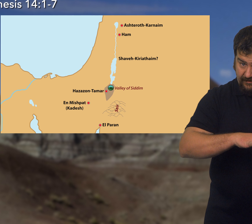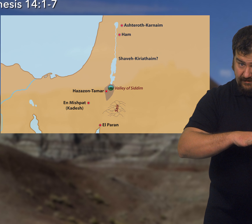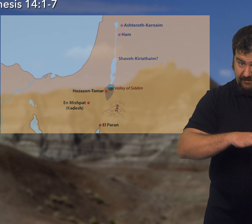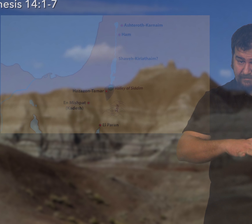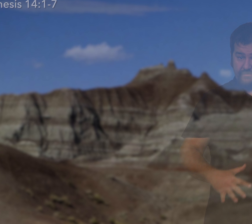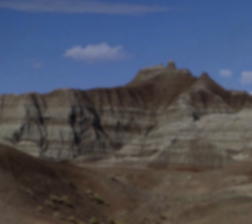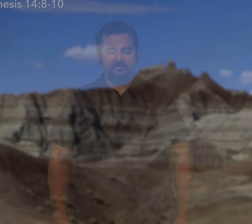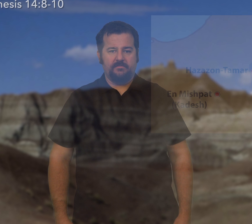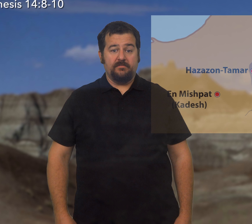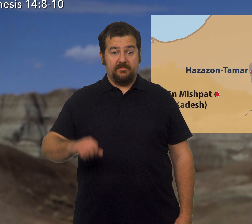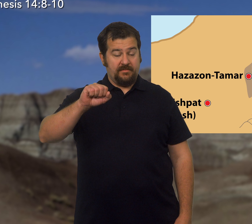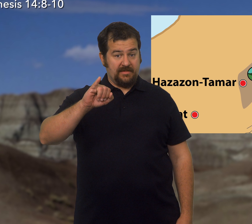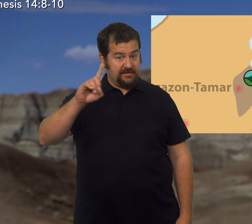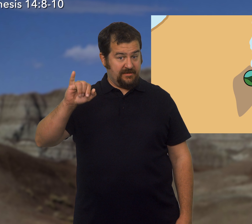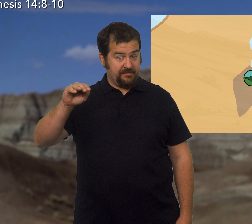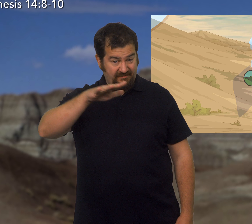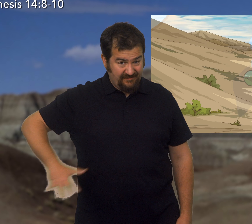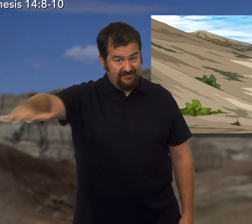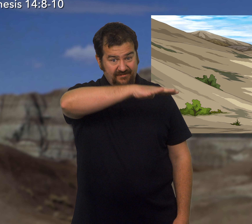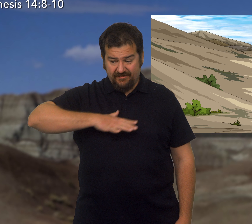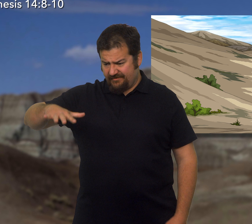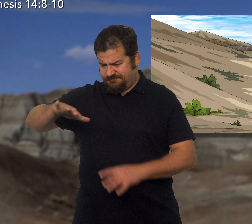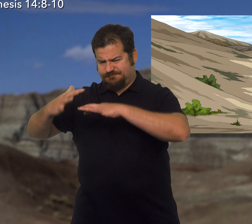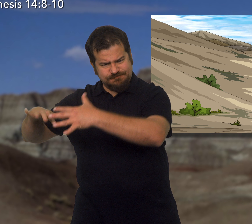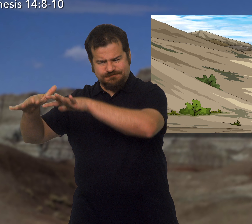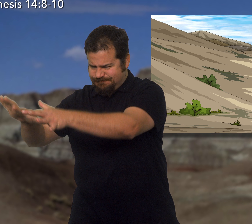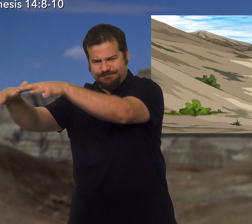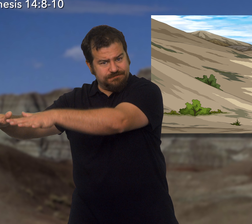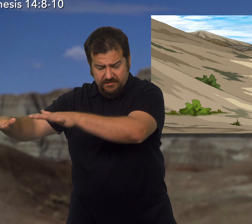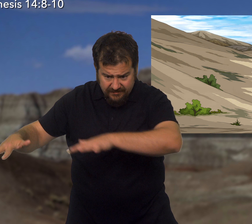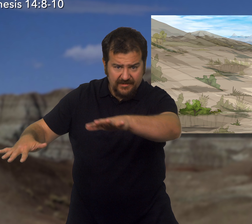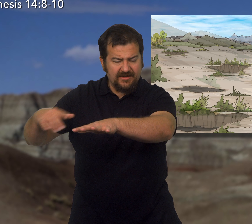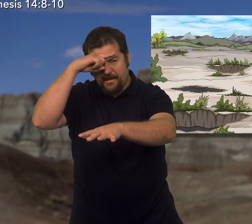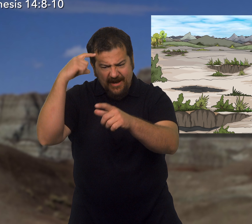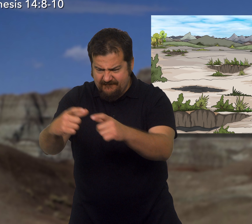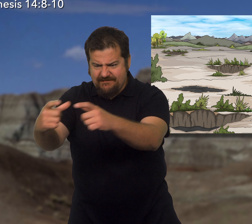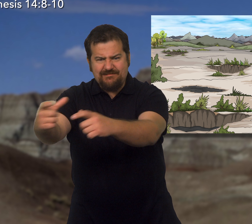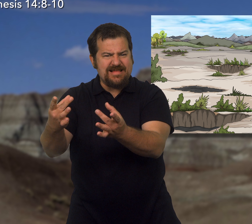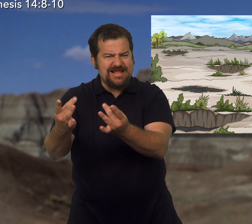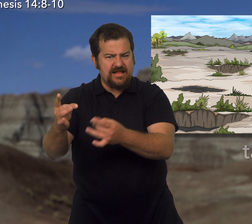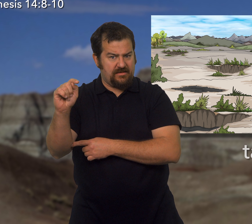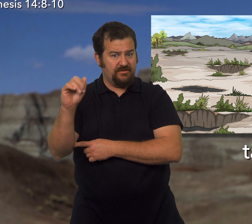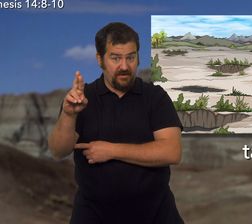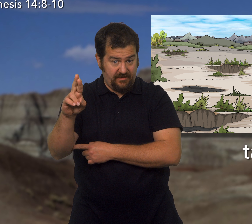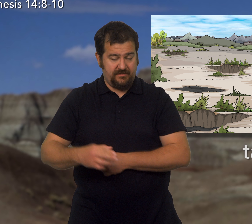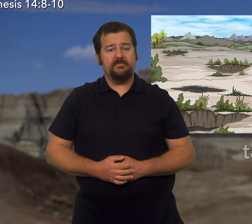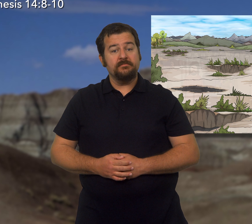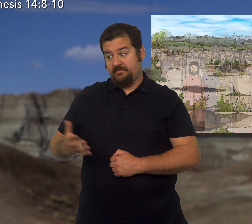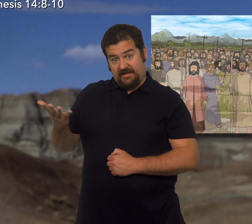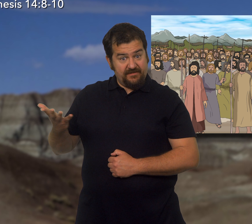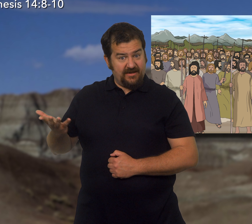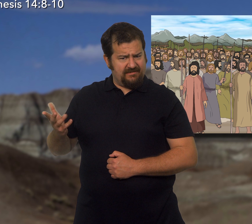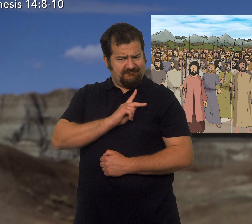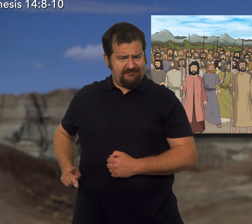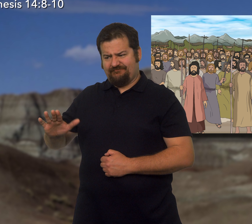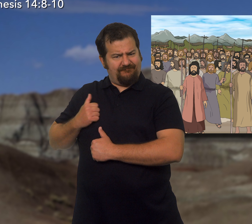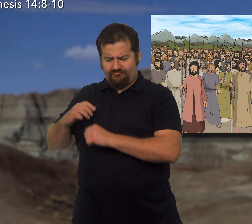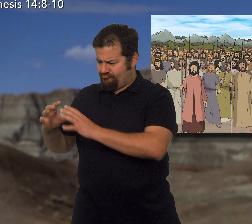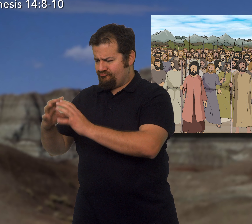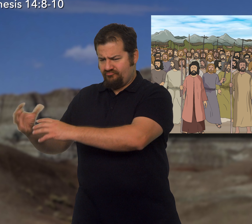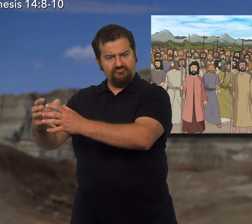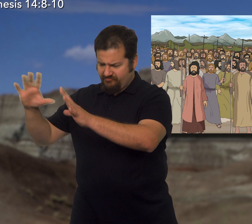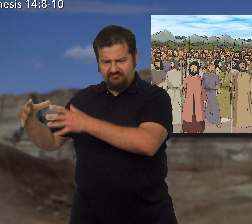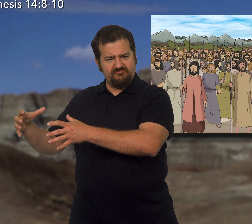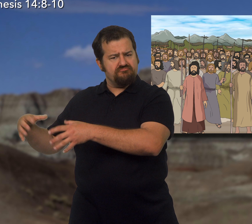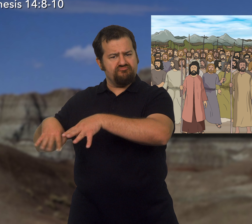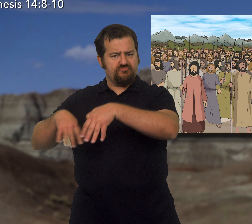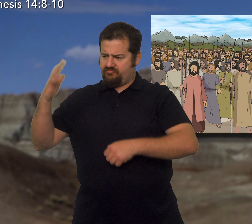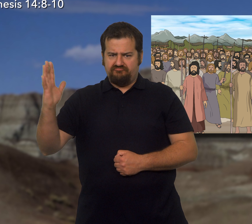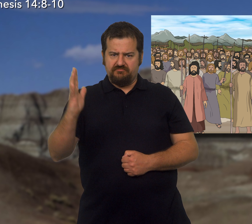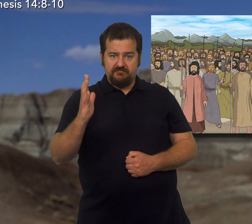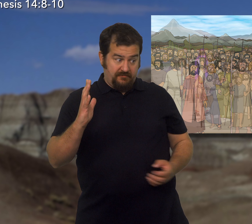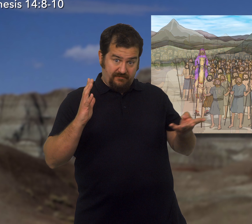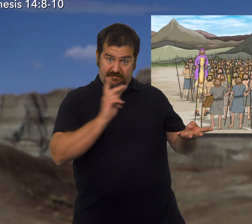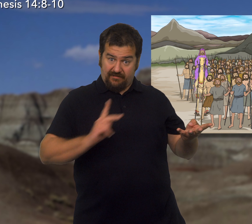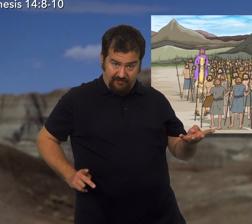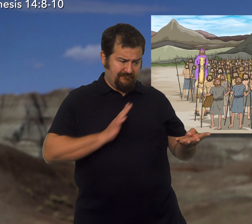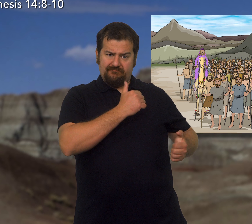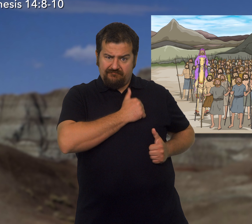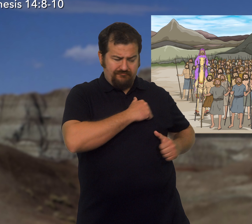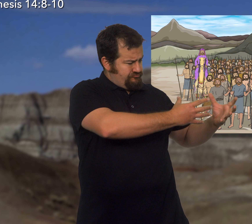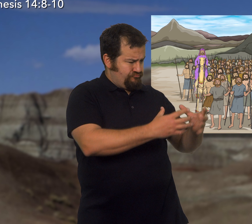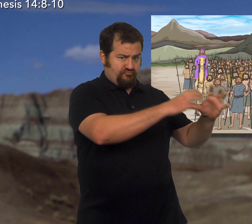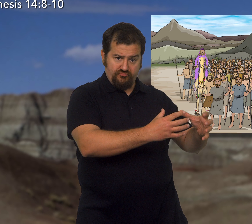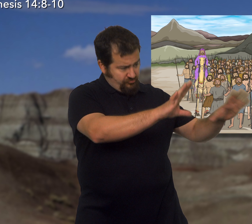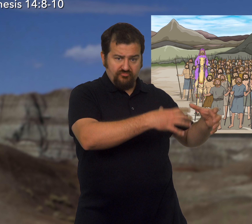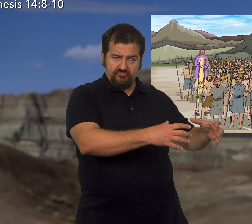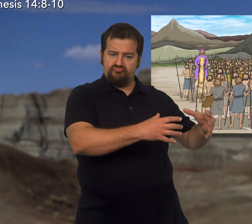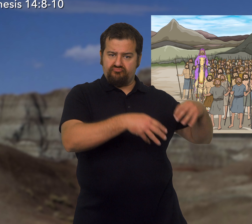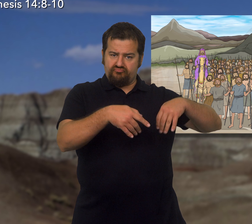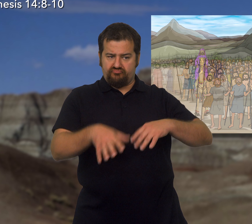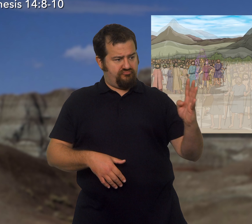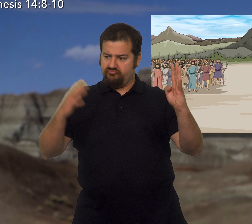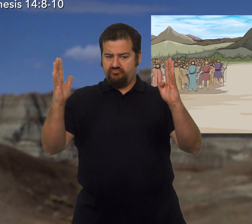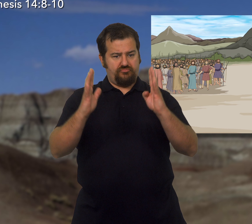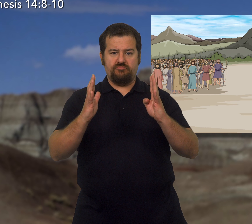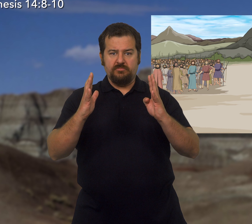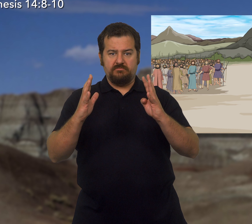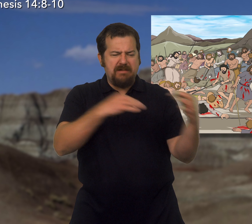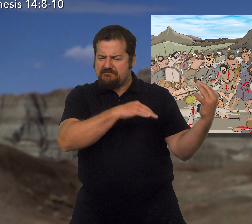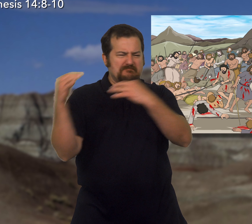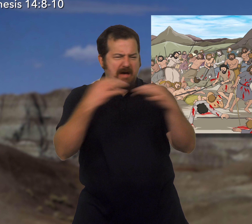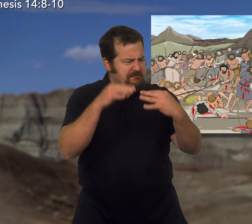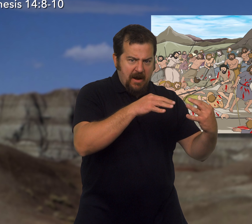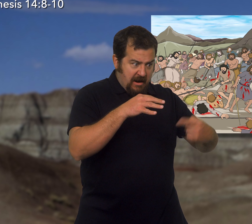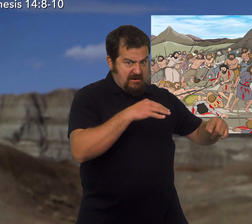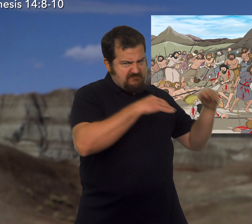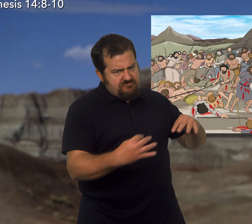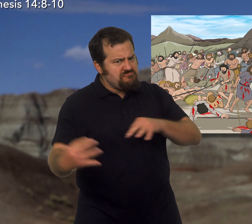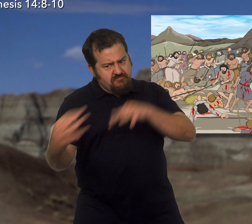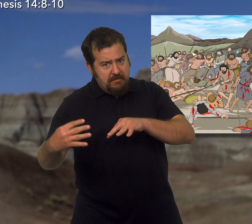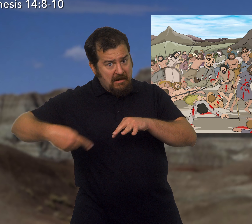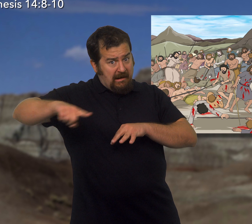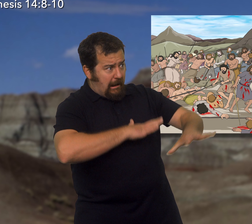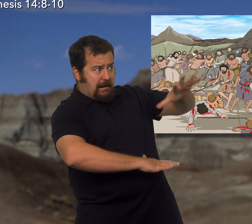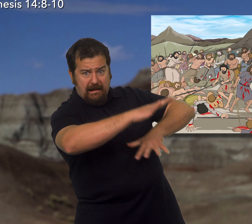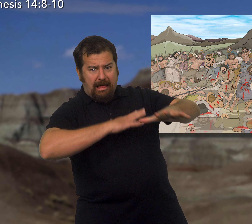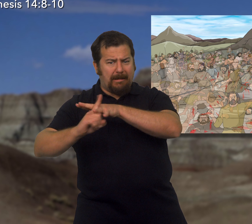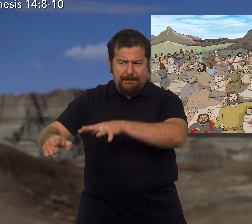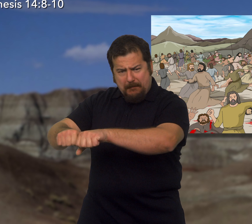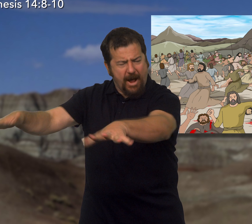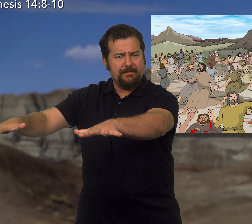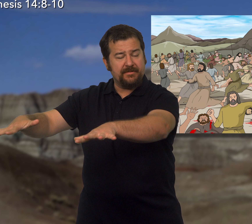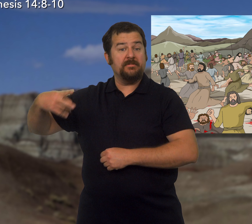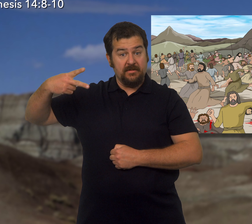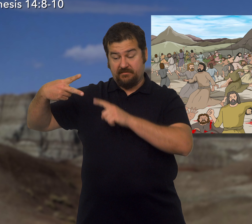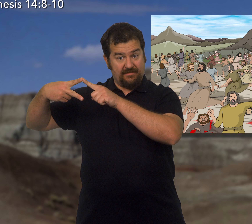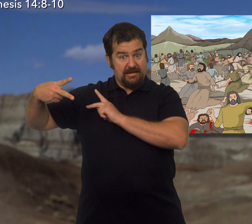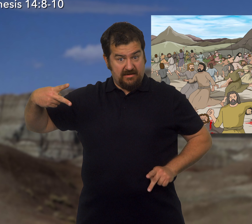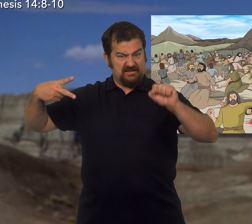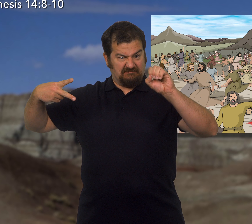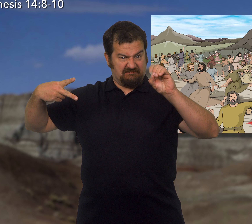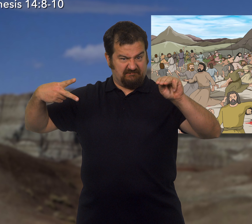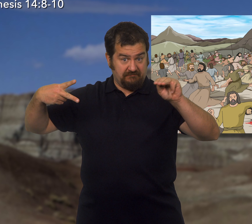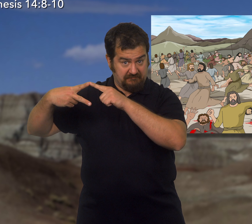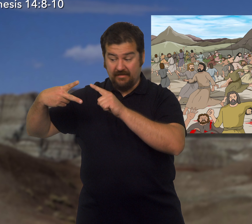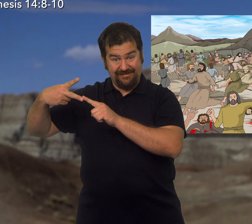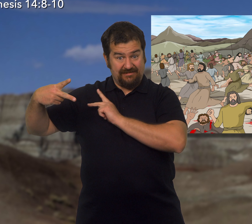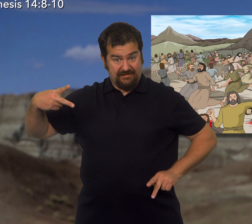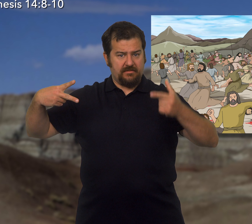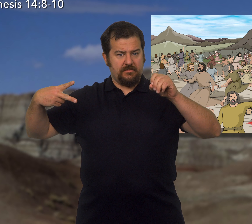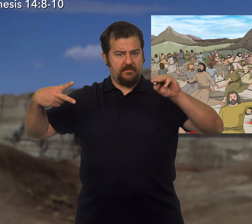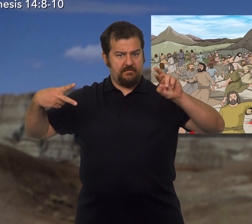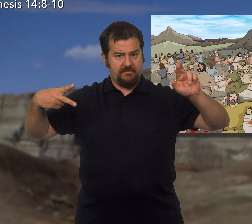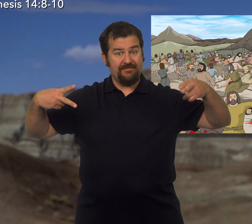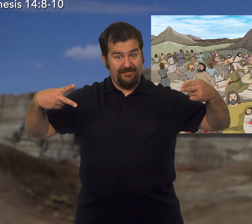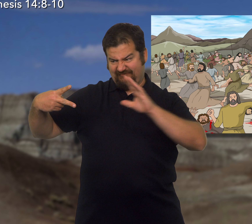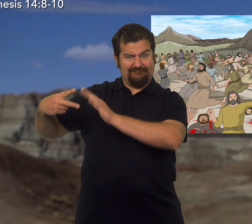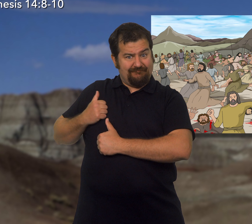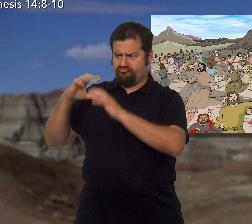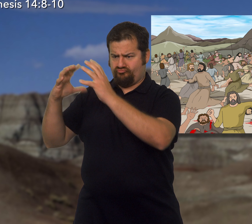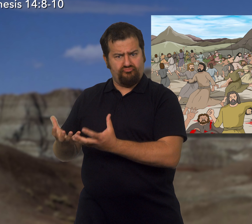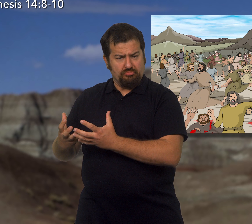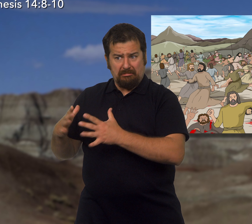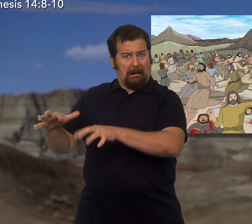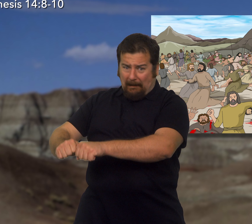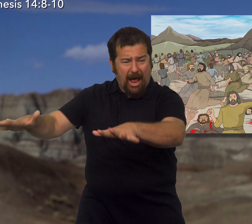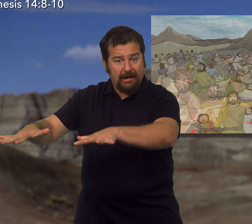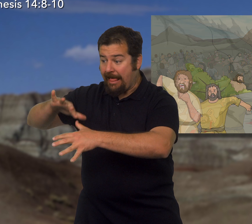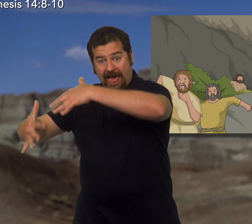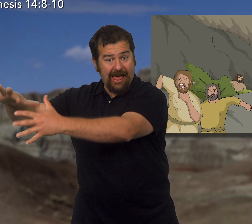Then the king of Sodom, the king of Gomorrah, the king of Admah, the king of Zeboiim, and the king of Bela (that is, Zoar) marched out and arrayed themselves for battle in the Valley of Siddim against Chedorlaomer king of Elam, Tidal king of Goiim, Amraphel king of Shinar, and Arioch king of Ellasar—four kings against five.